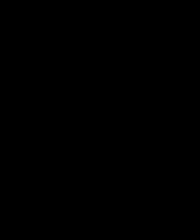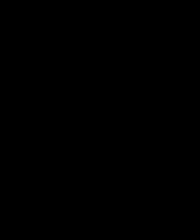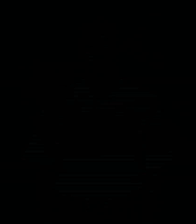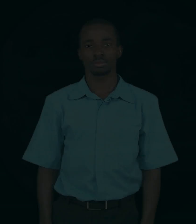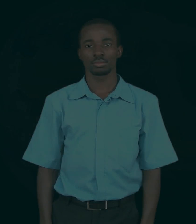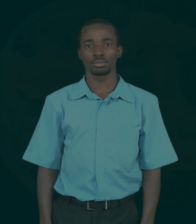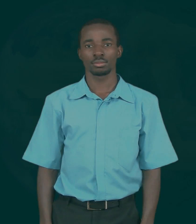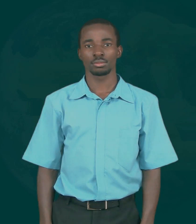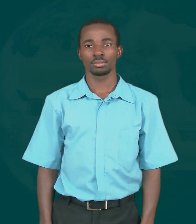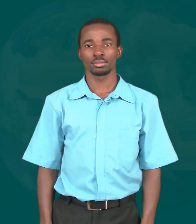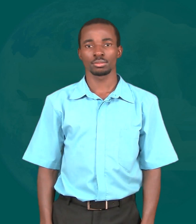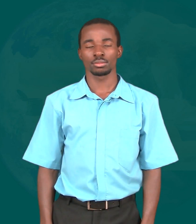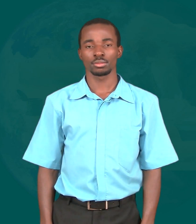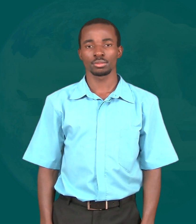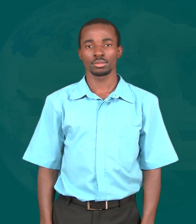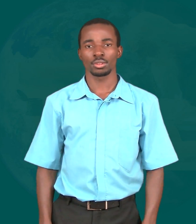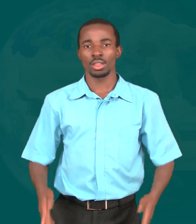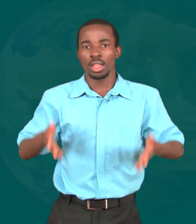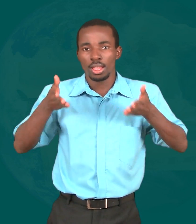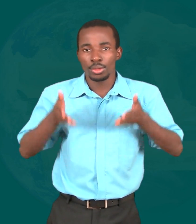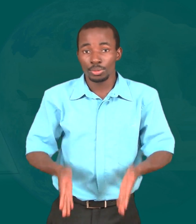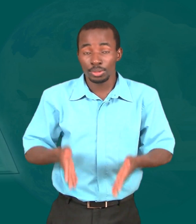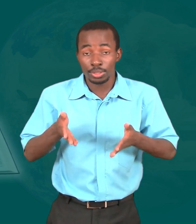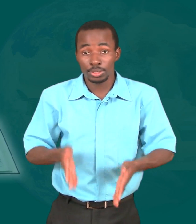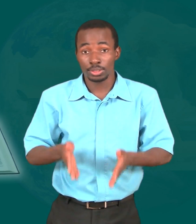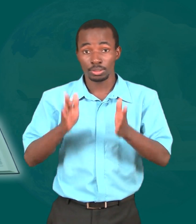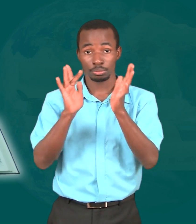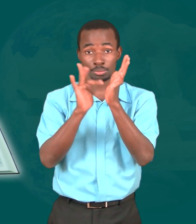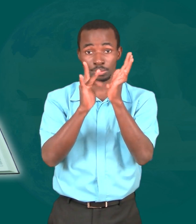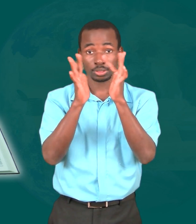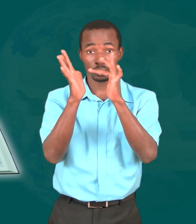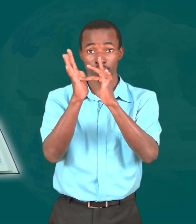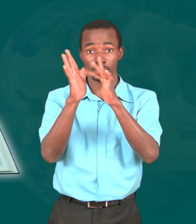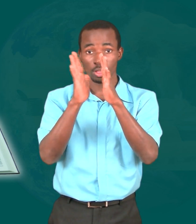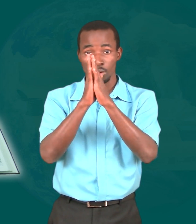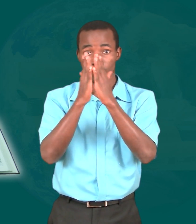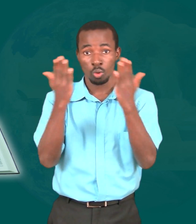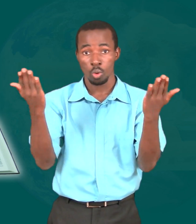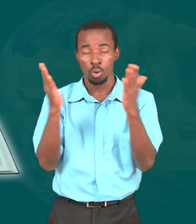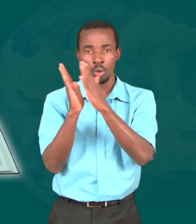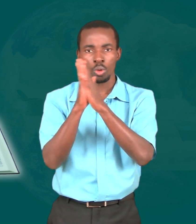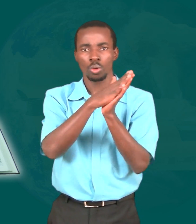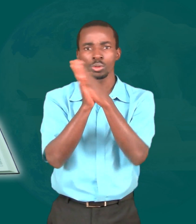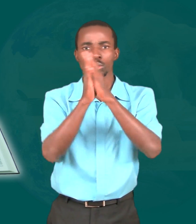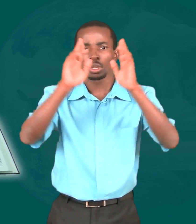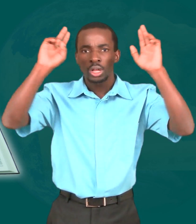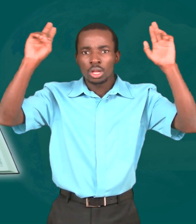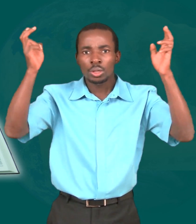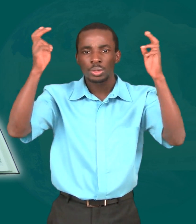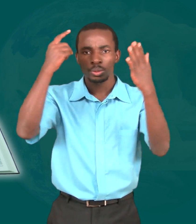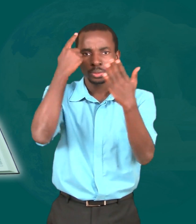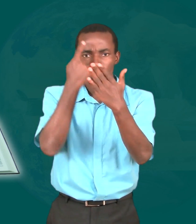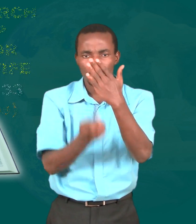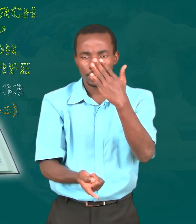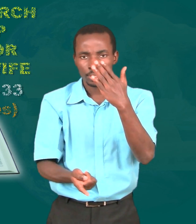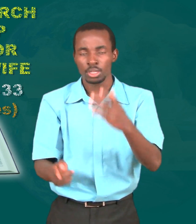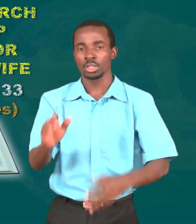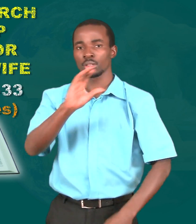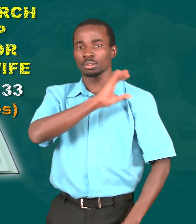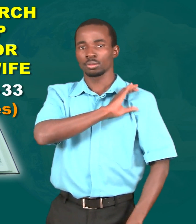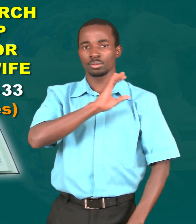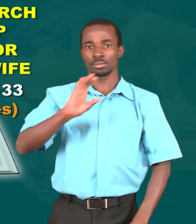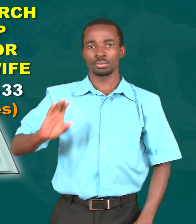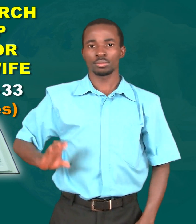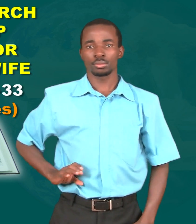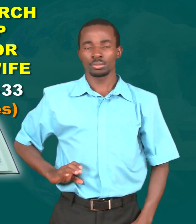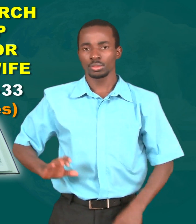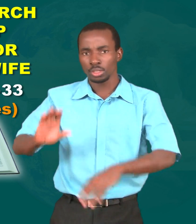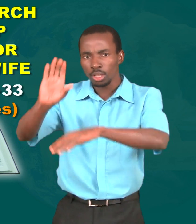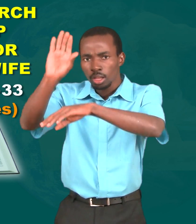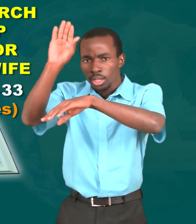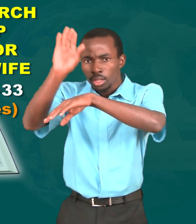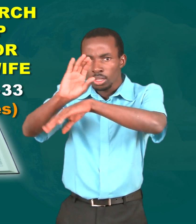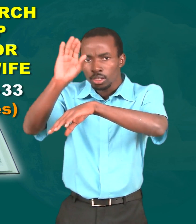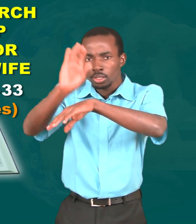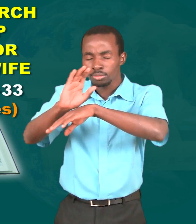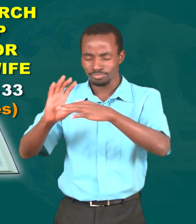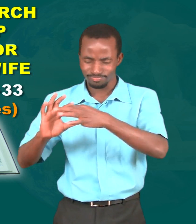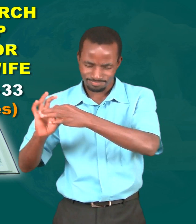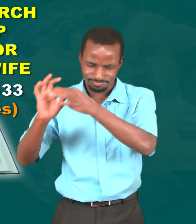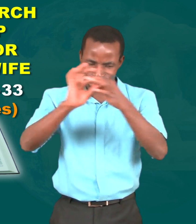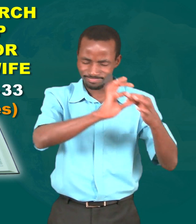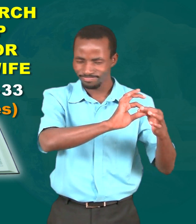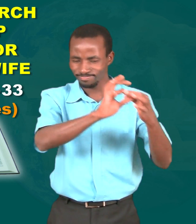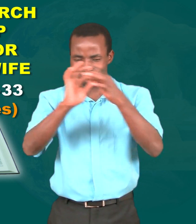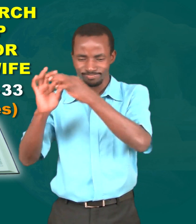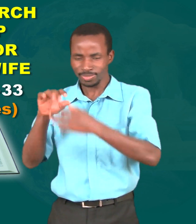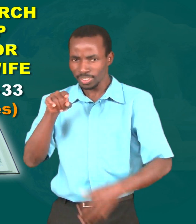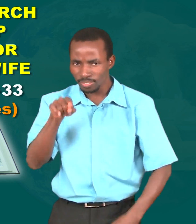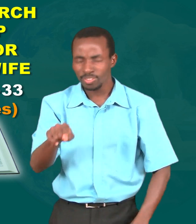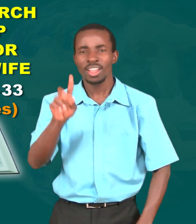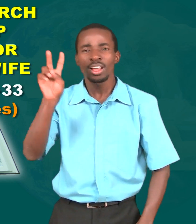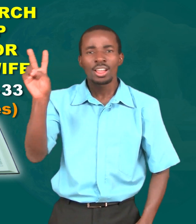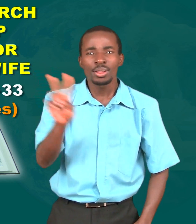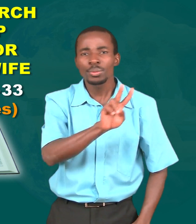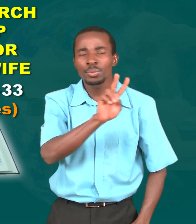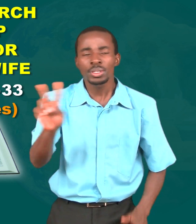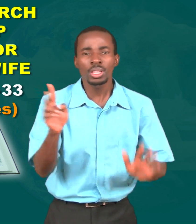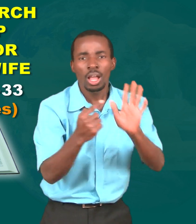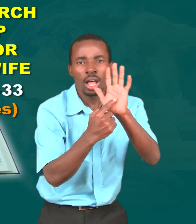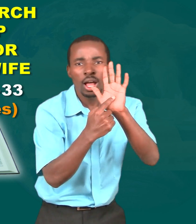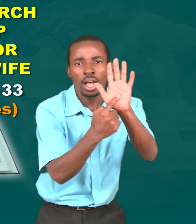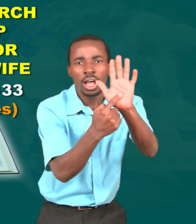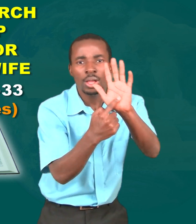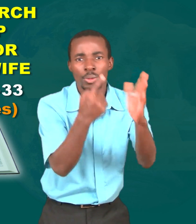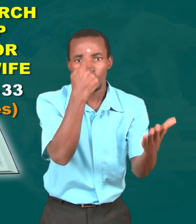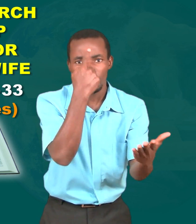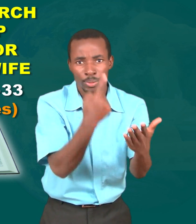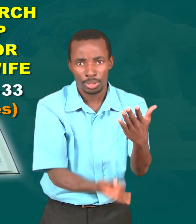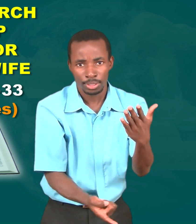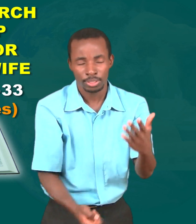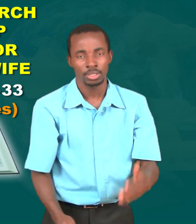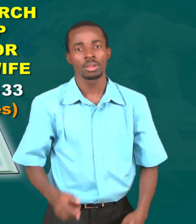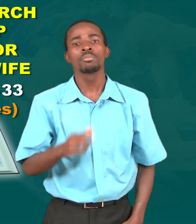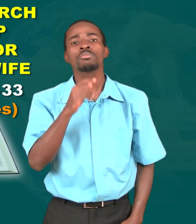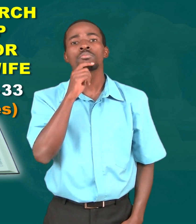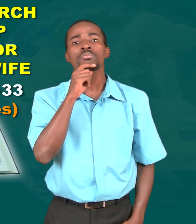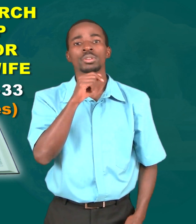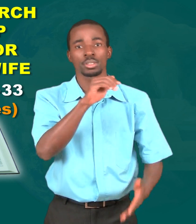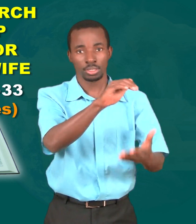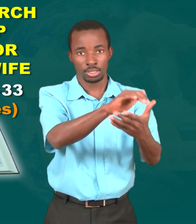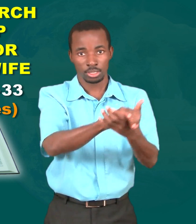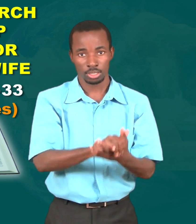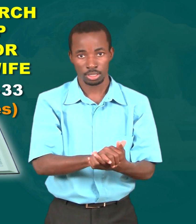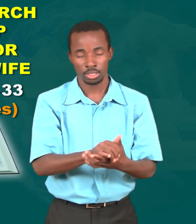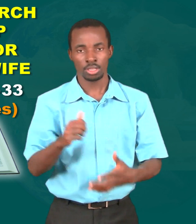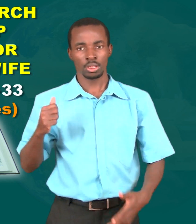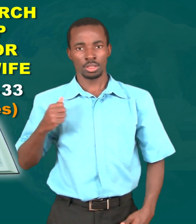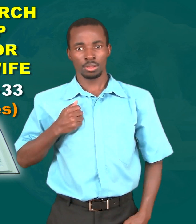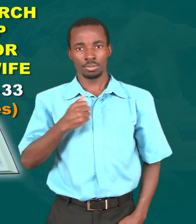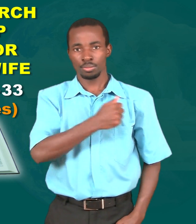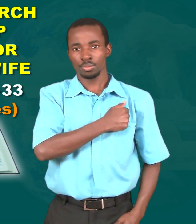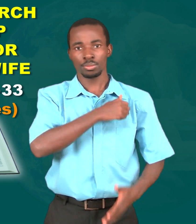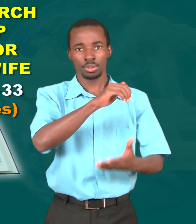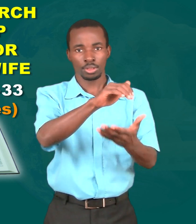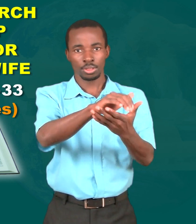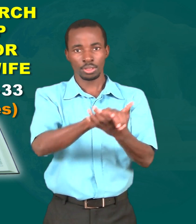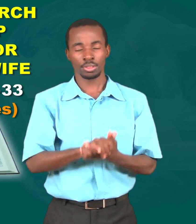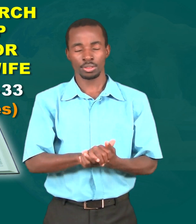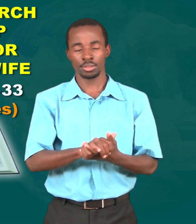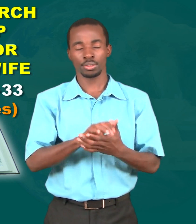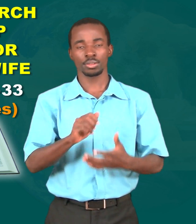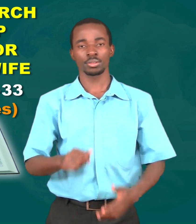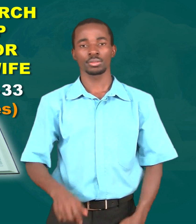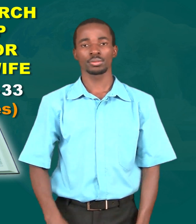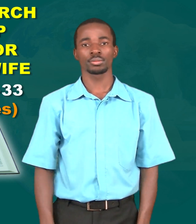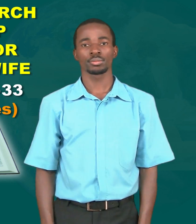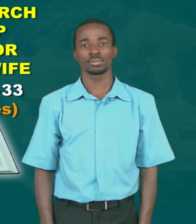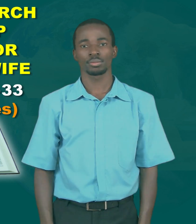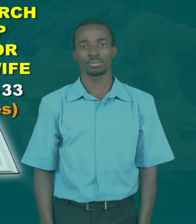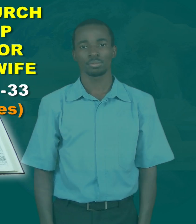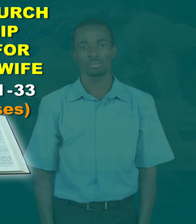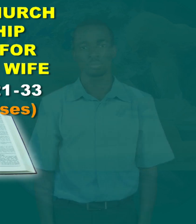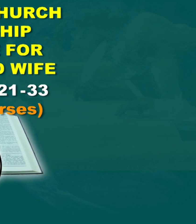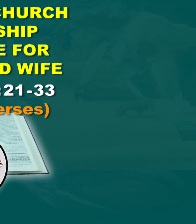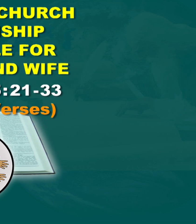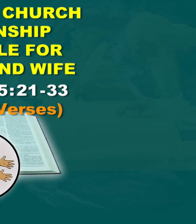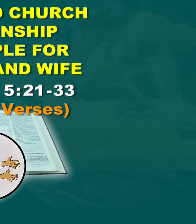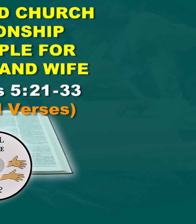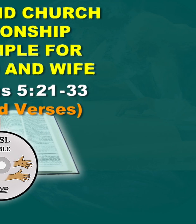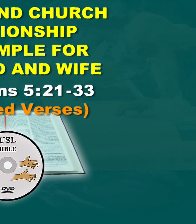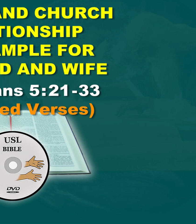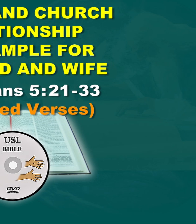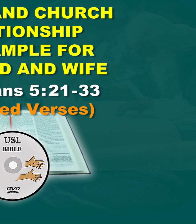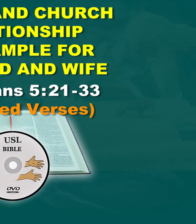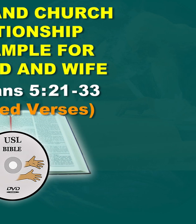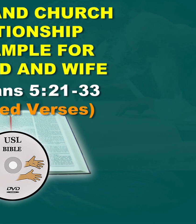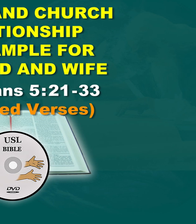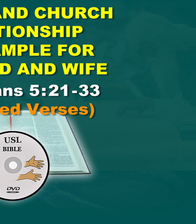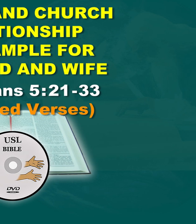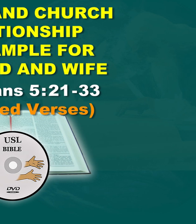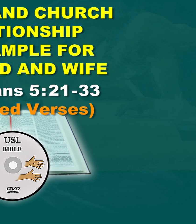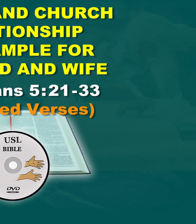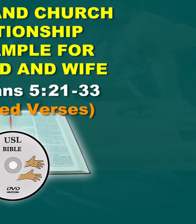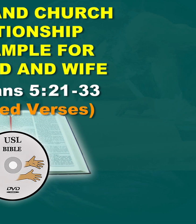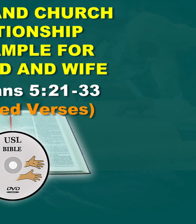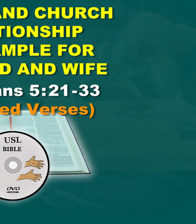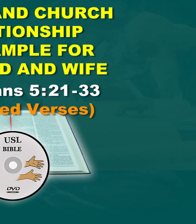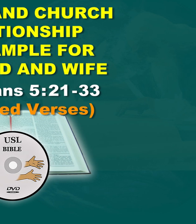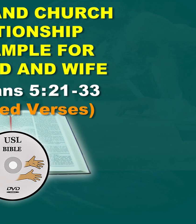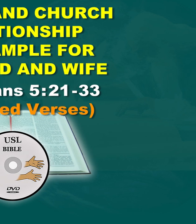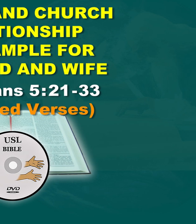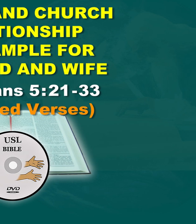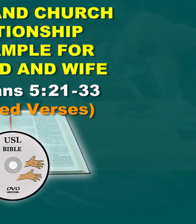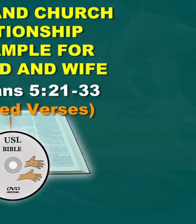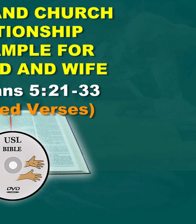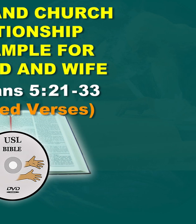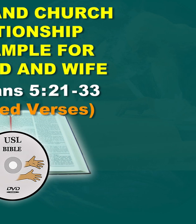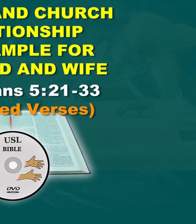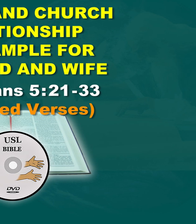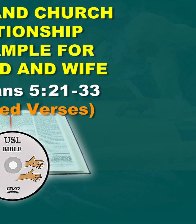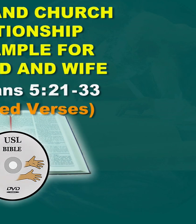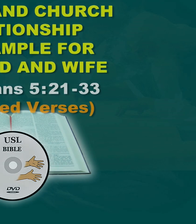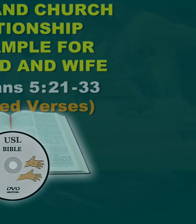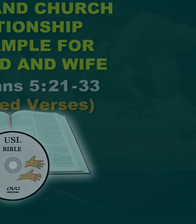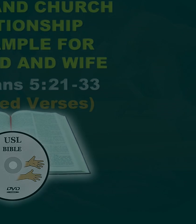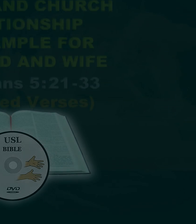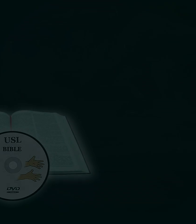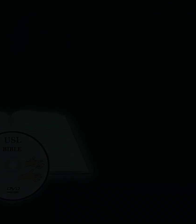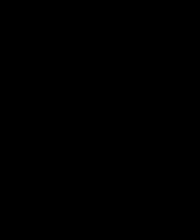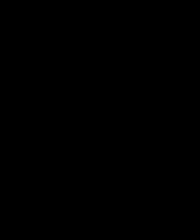Christ and church relationship as example